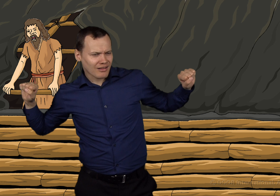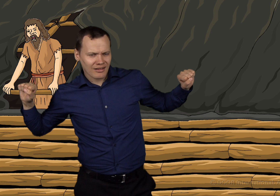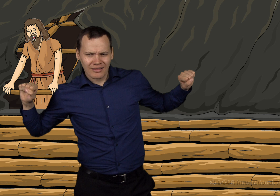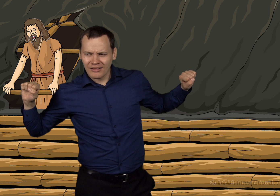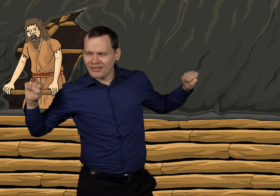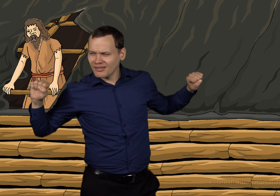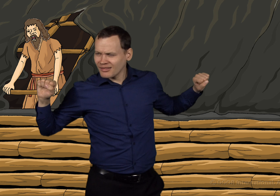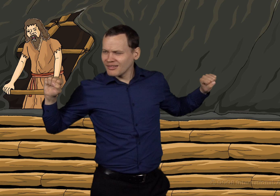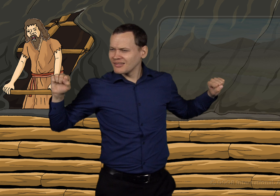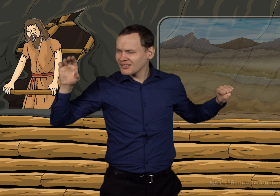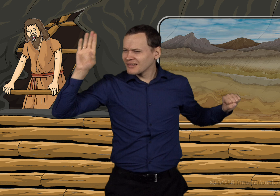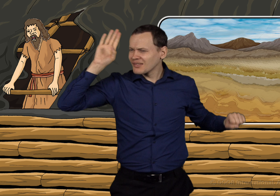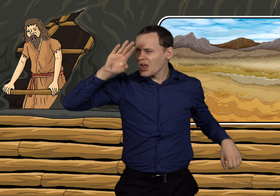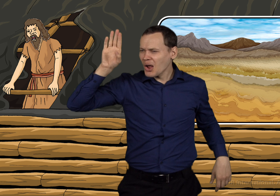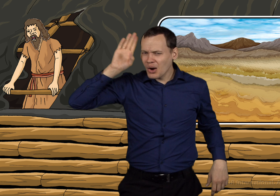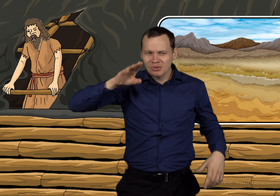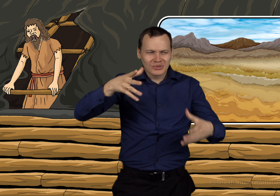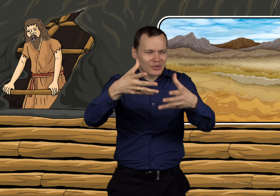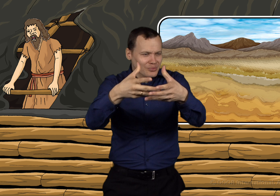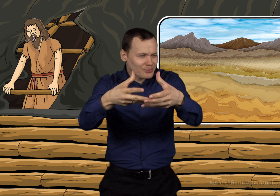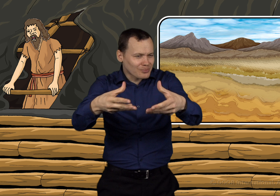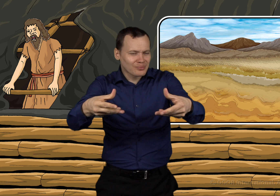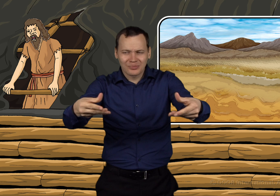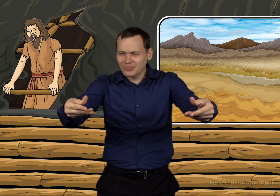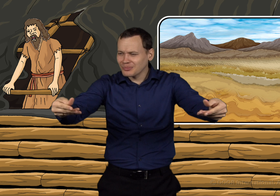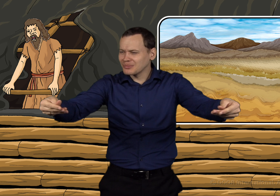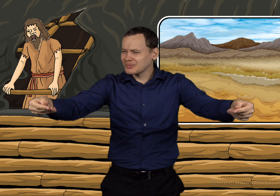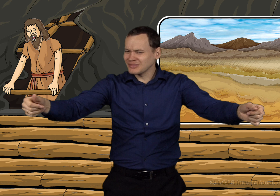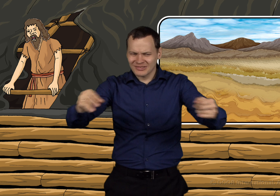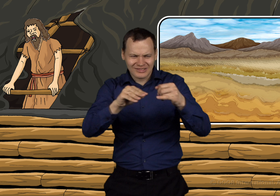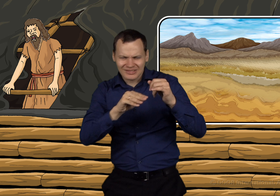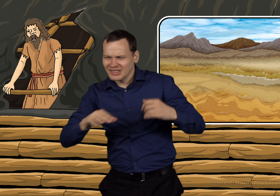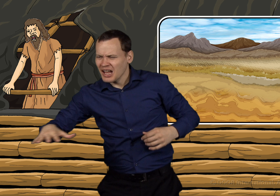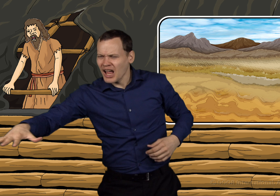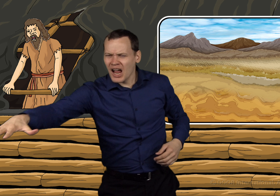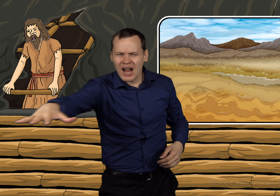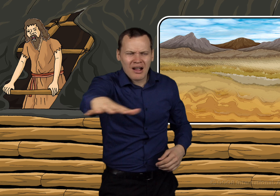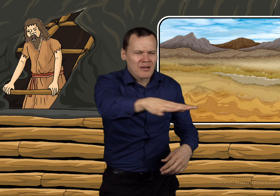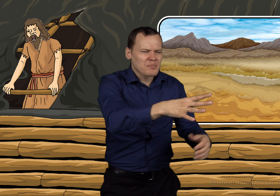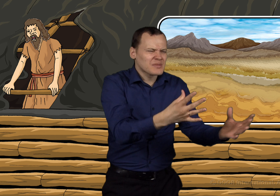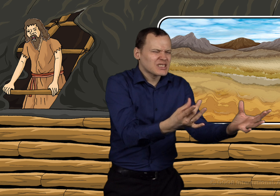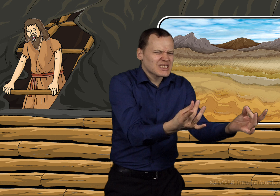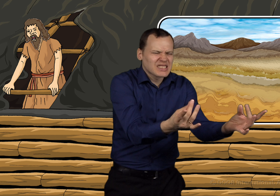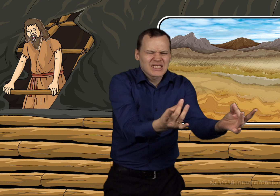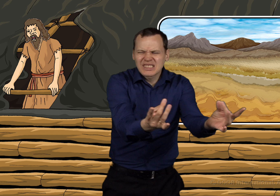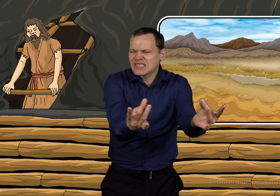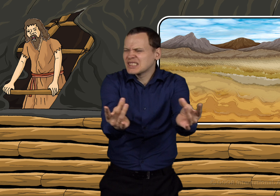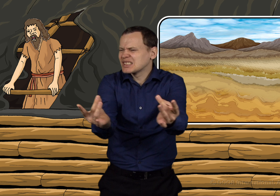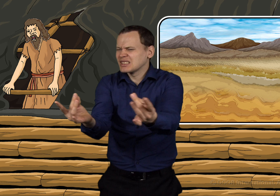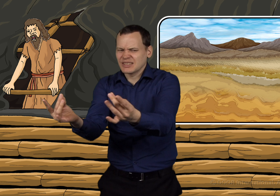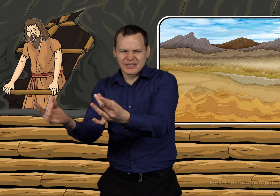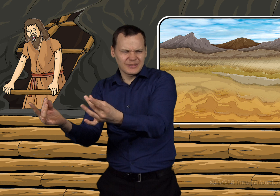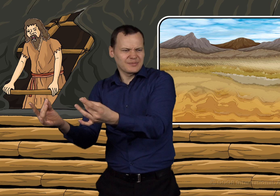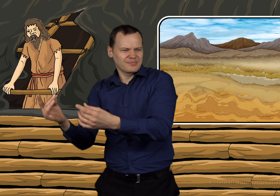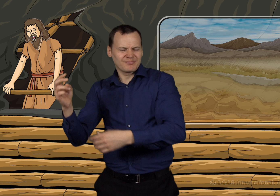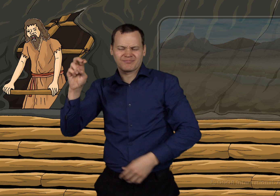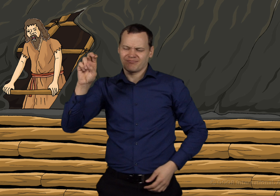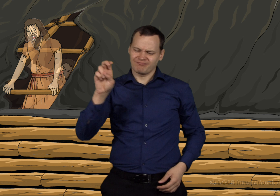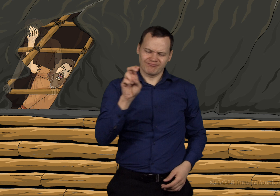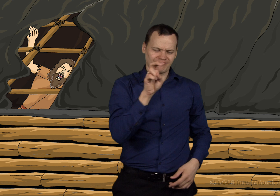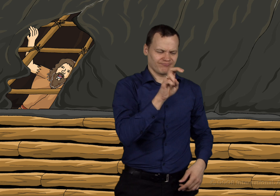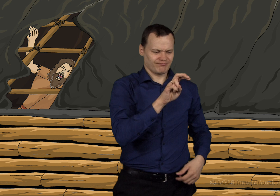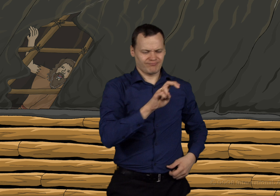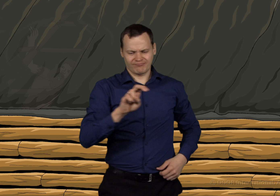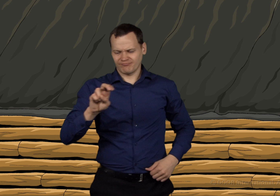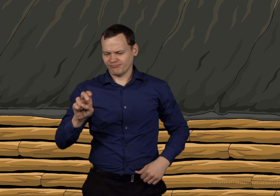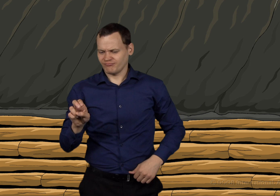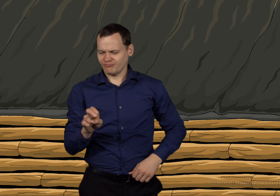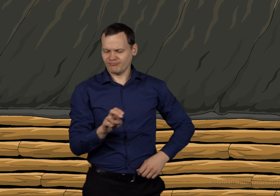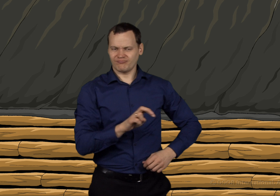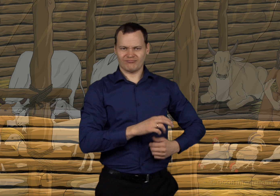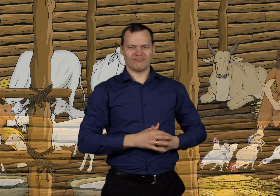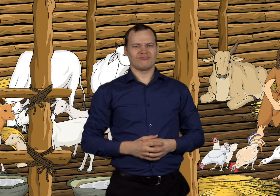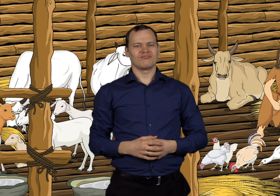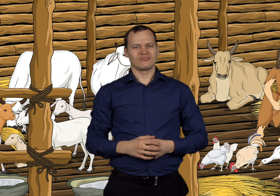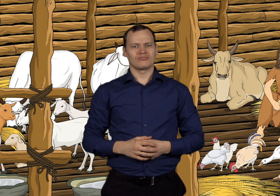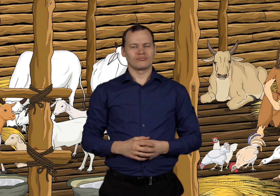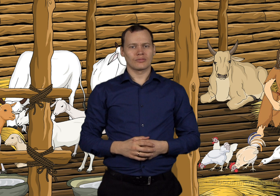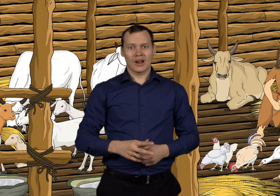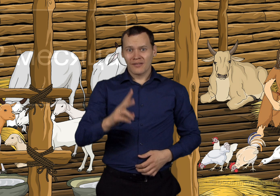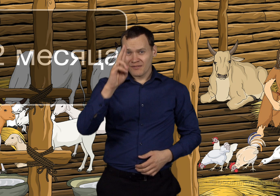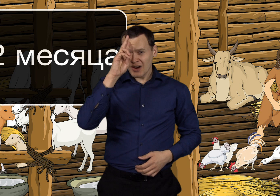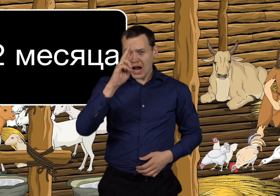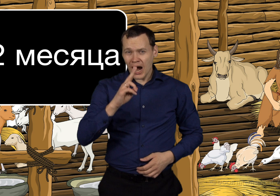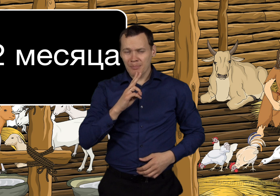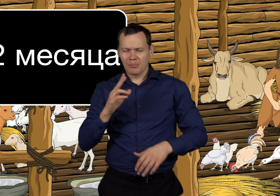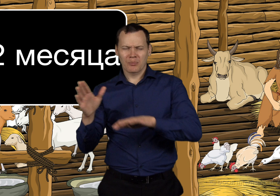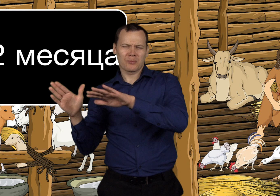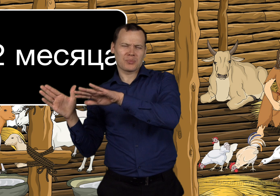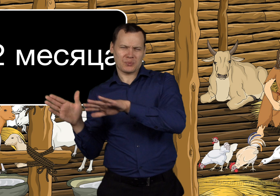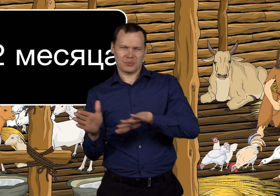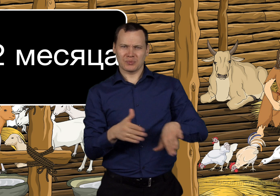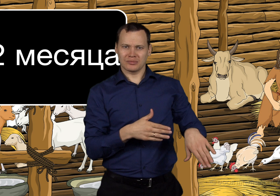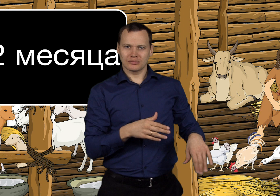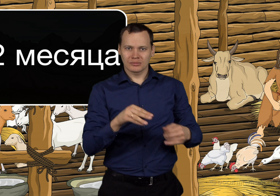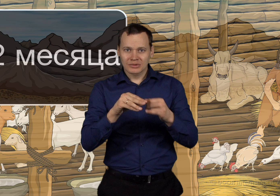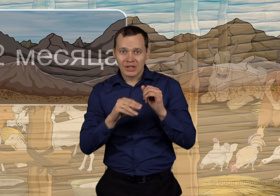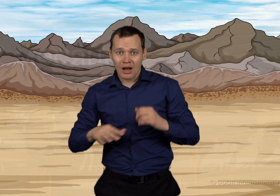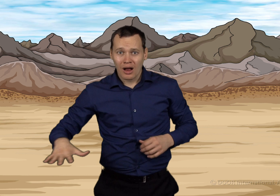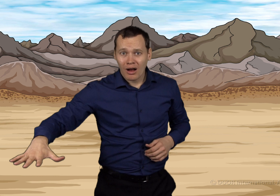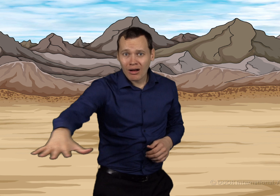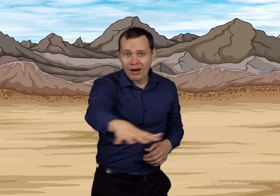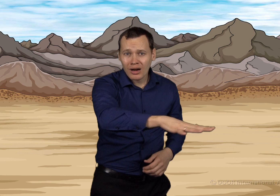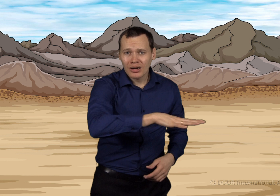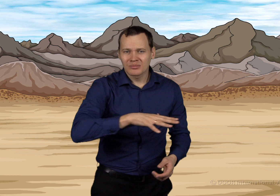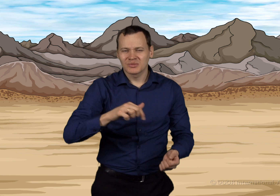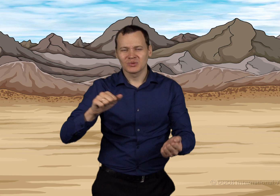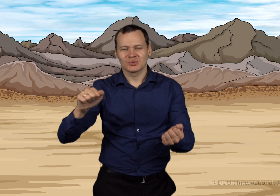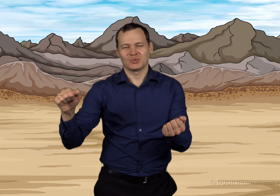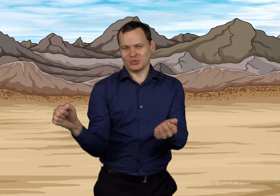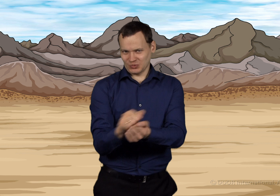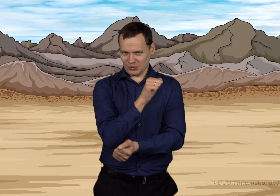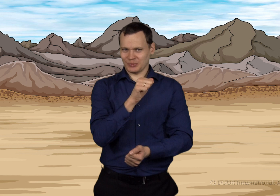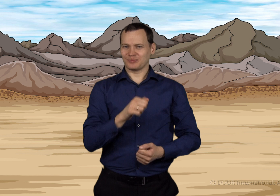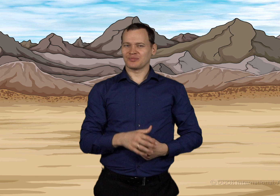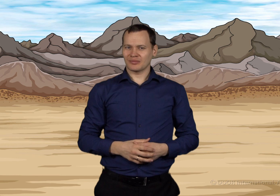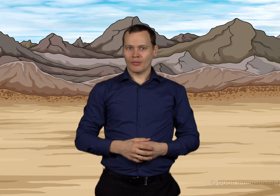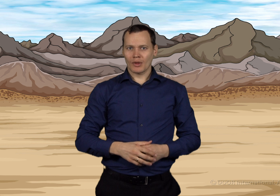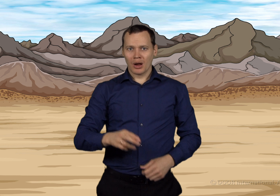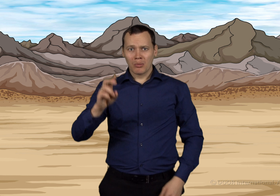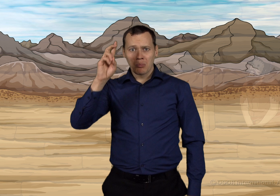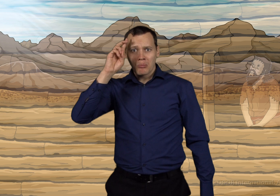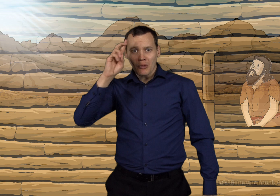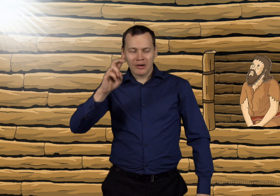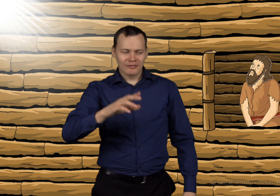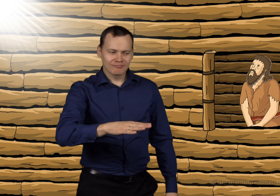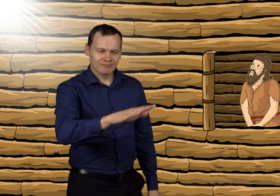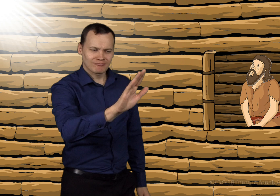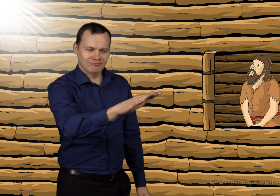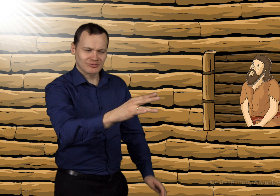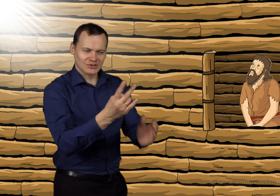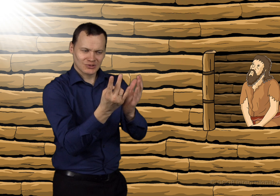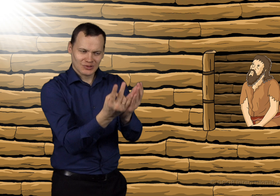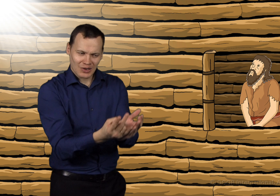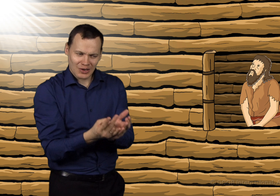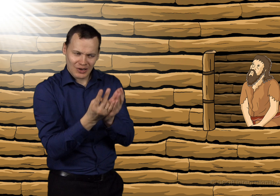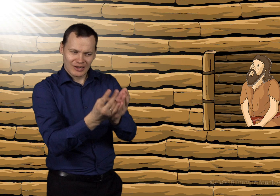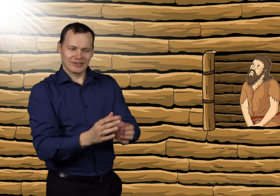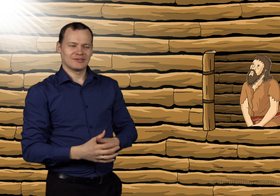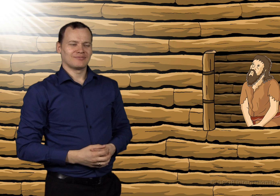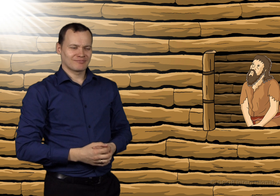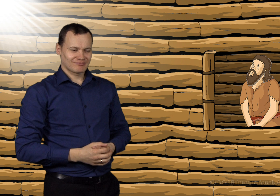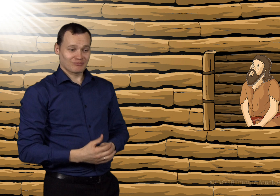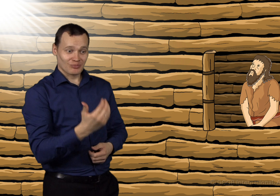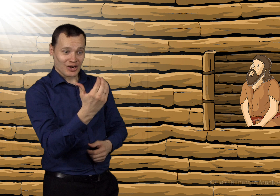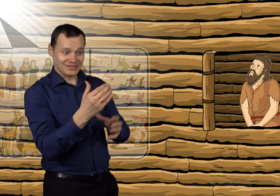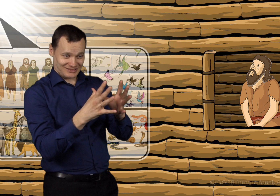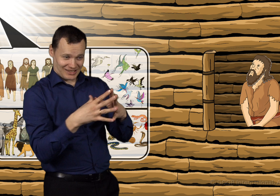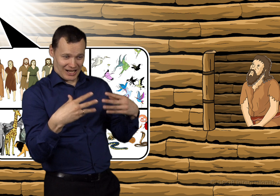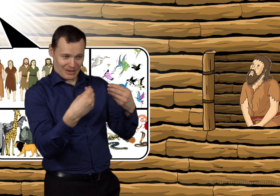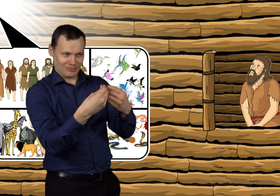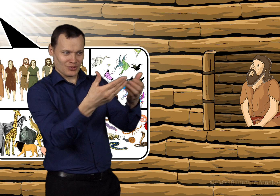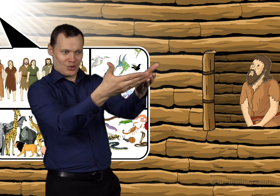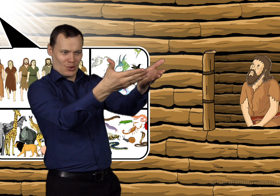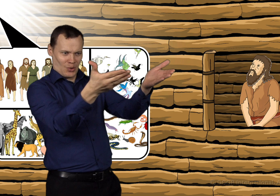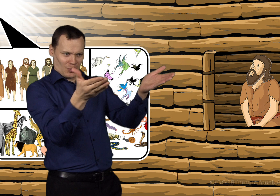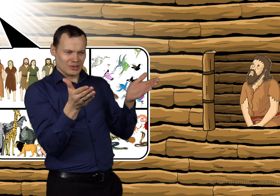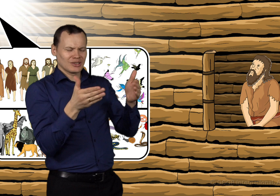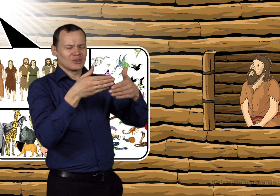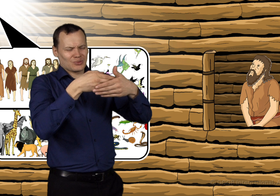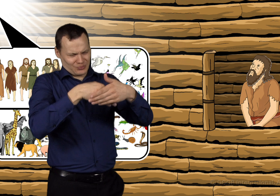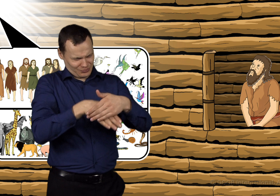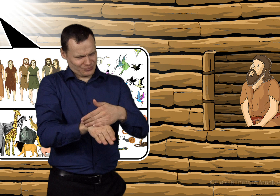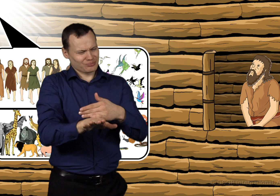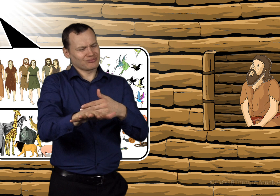So Noah removed the covering from the ark and saw that the surface of the ground was dry. By the twenty-seventh day of the second month, the earth was fully dry. Then God said to Noah, “Come out of the ark, you and your wife, along with your sons and their wives.